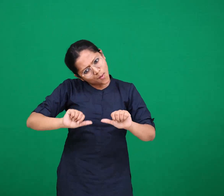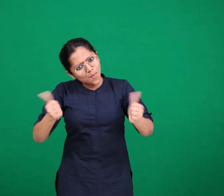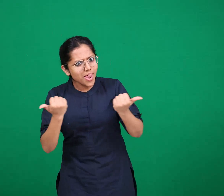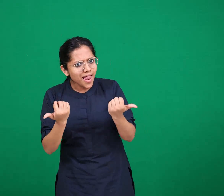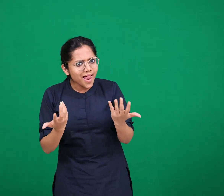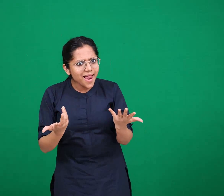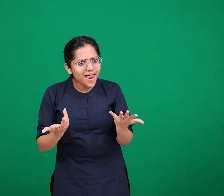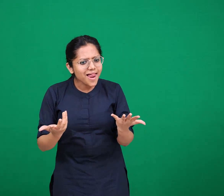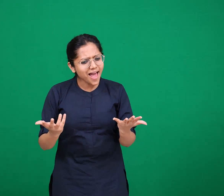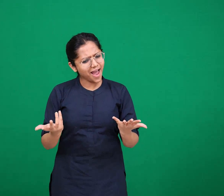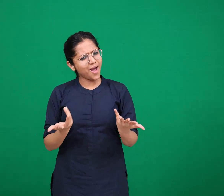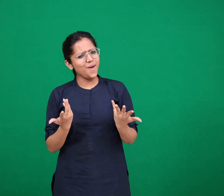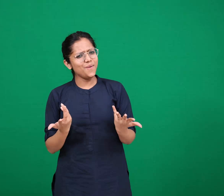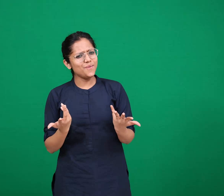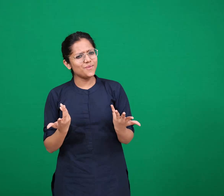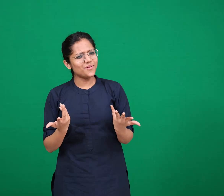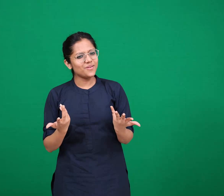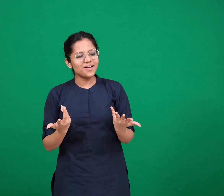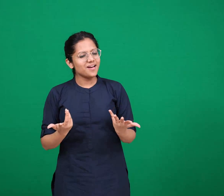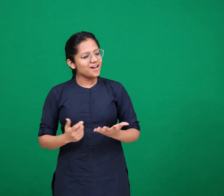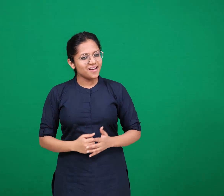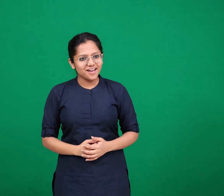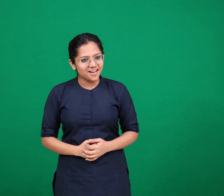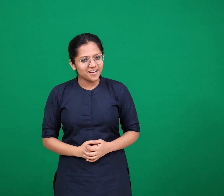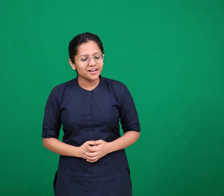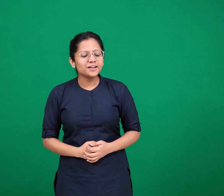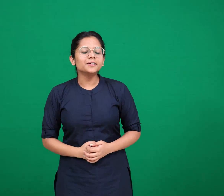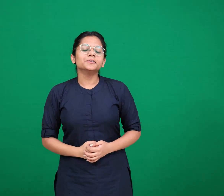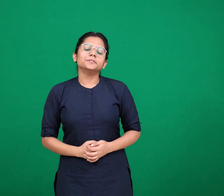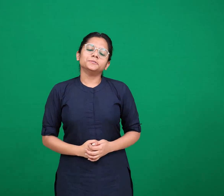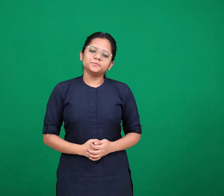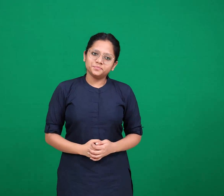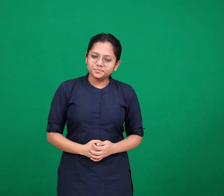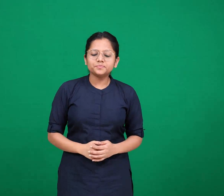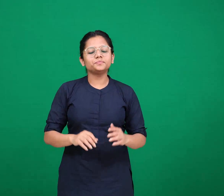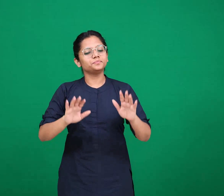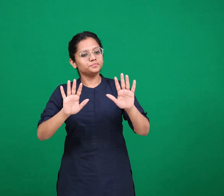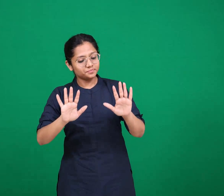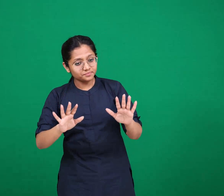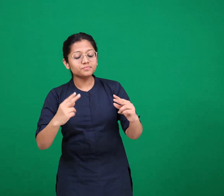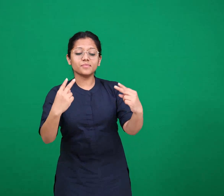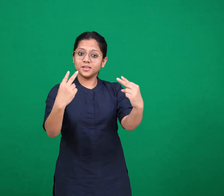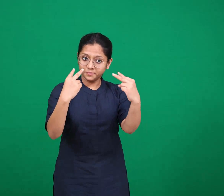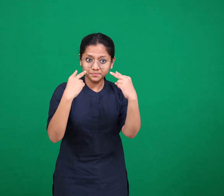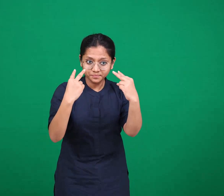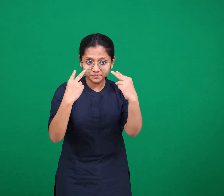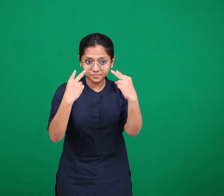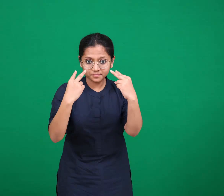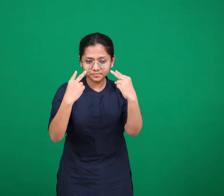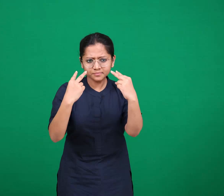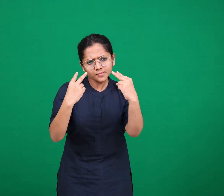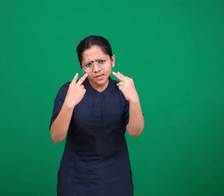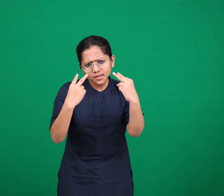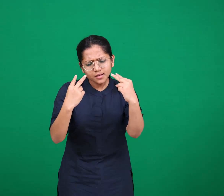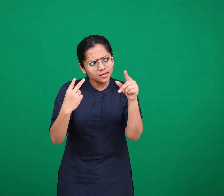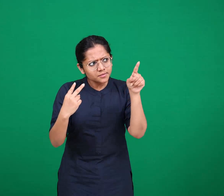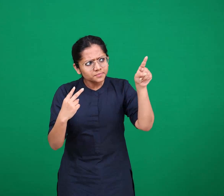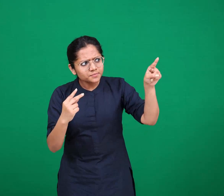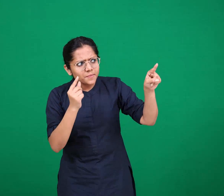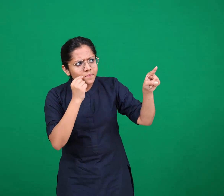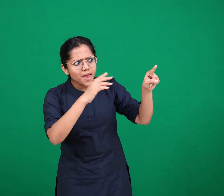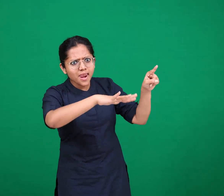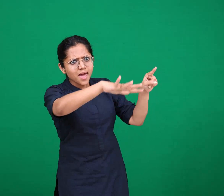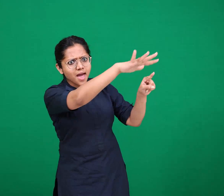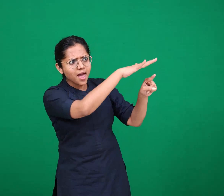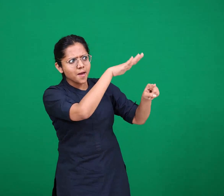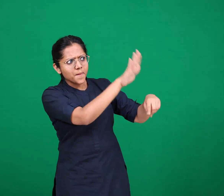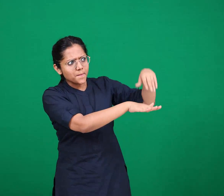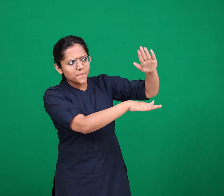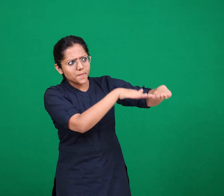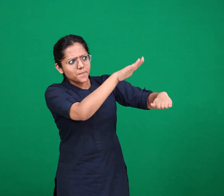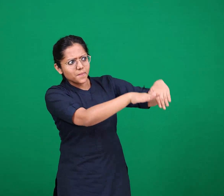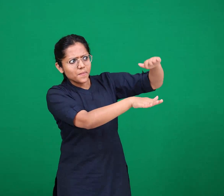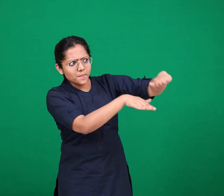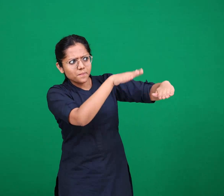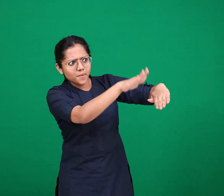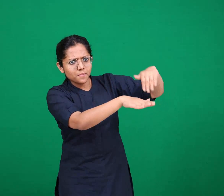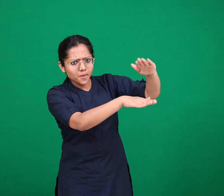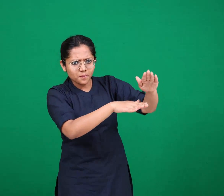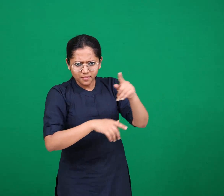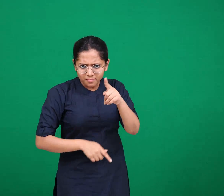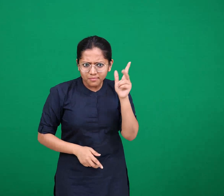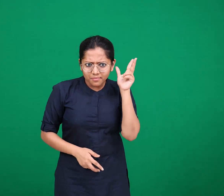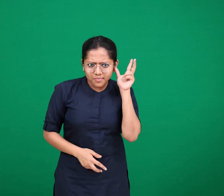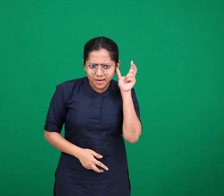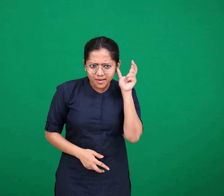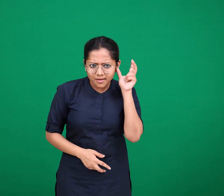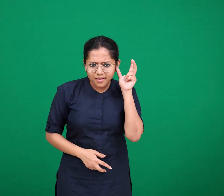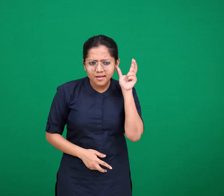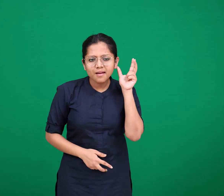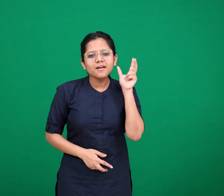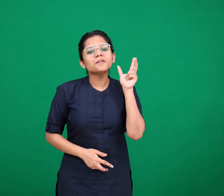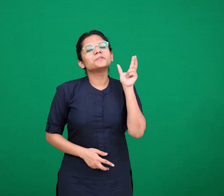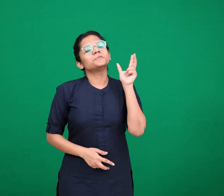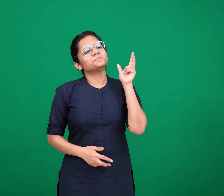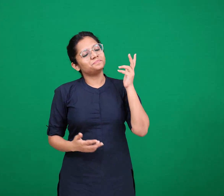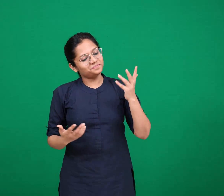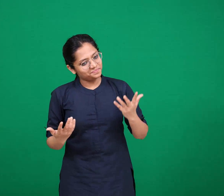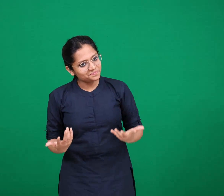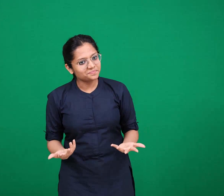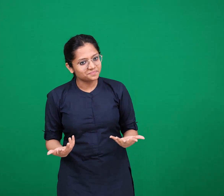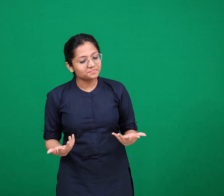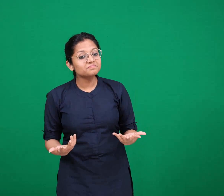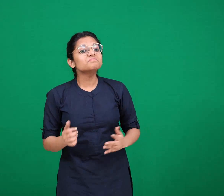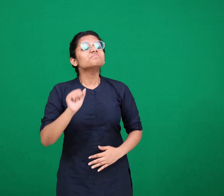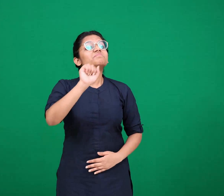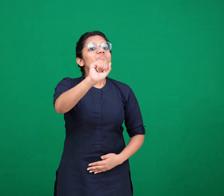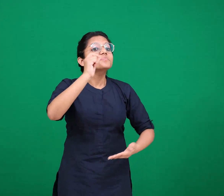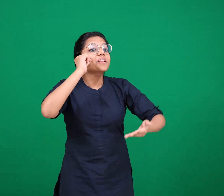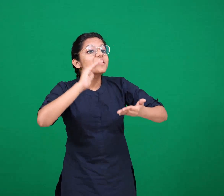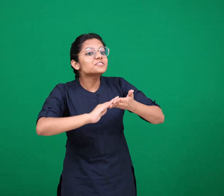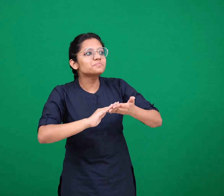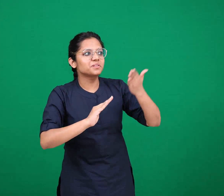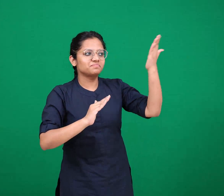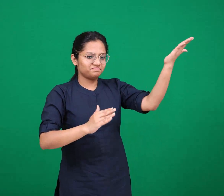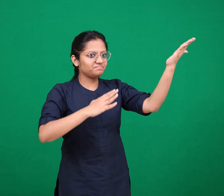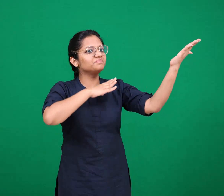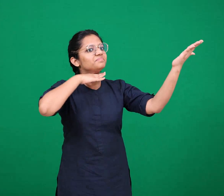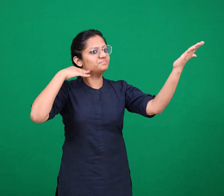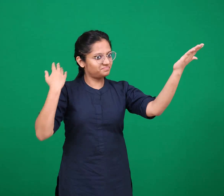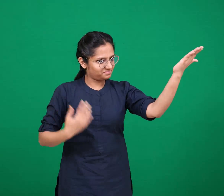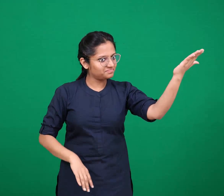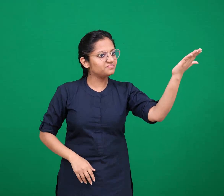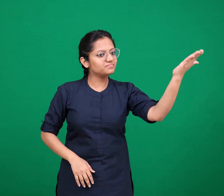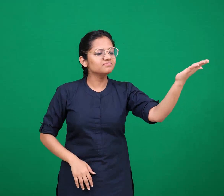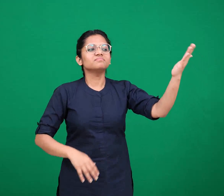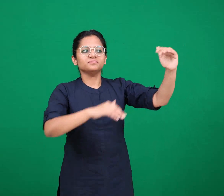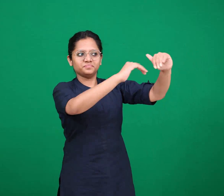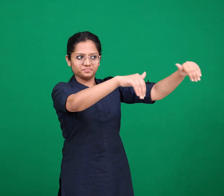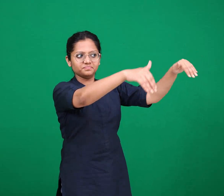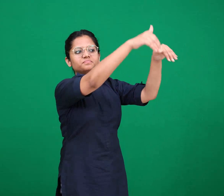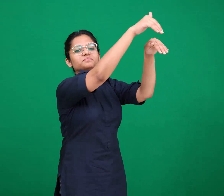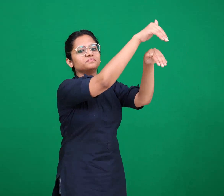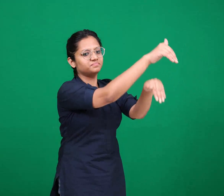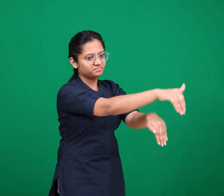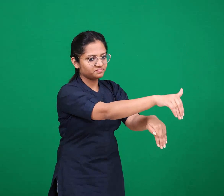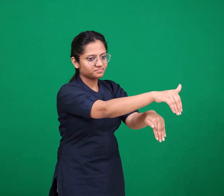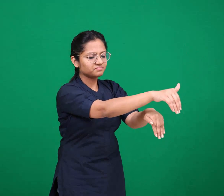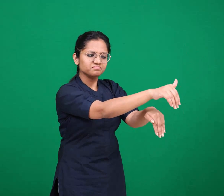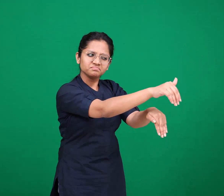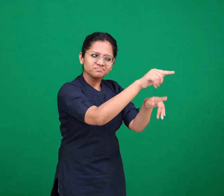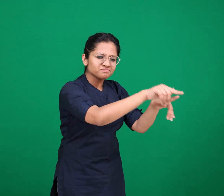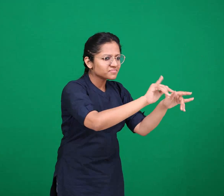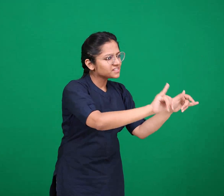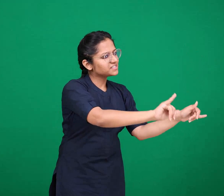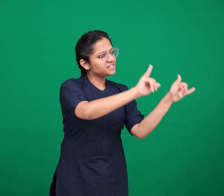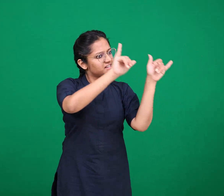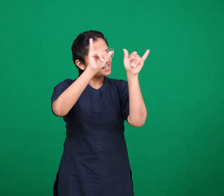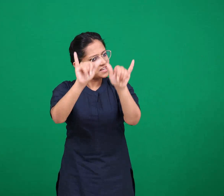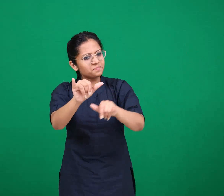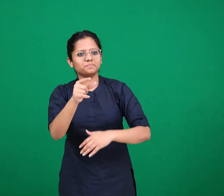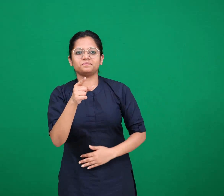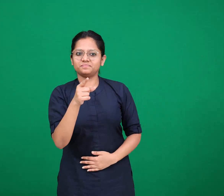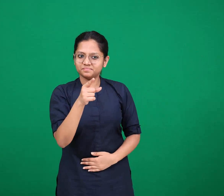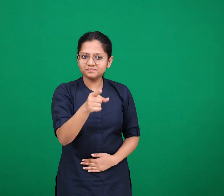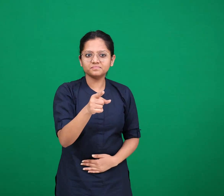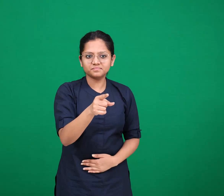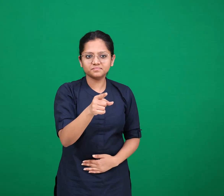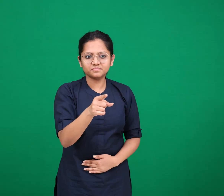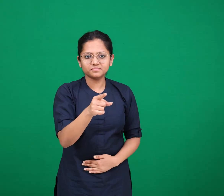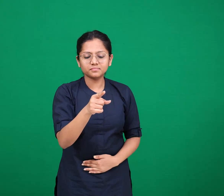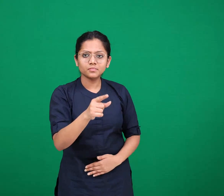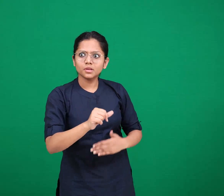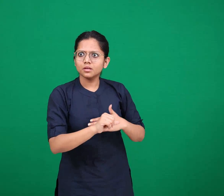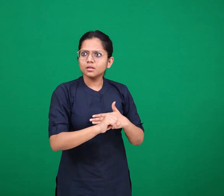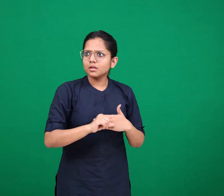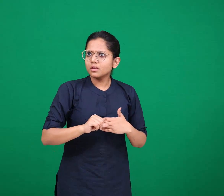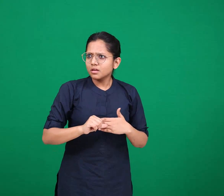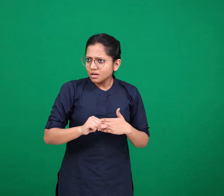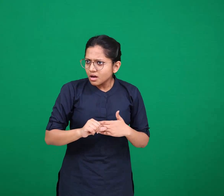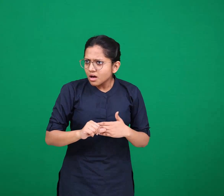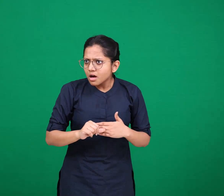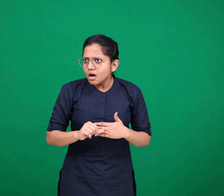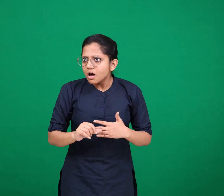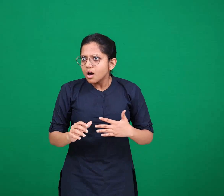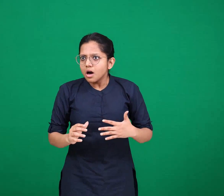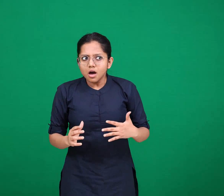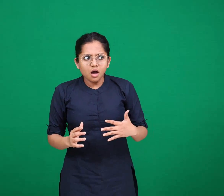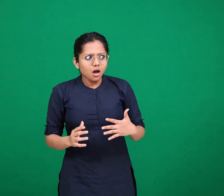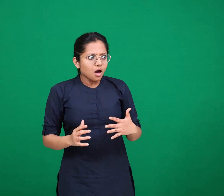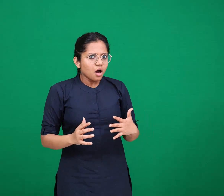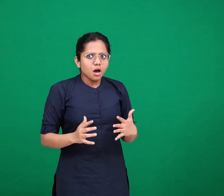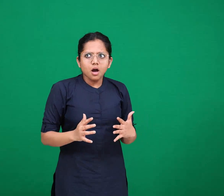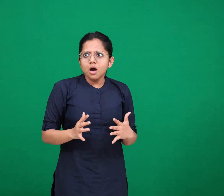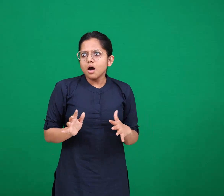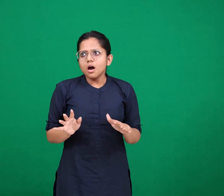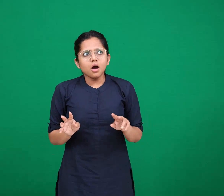" Look, the feet of the men who buried your husband are at the door, and they will carry you out also."